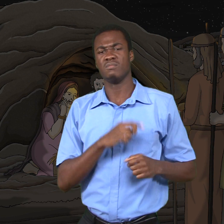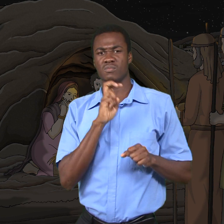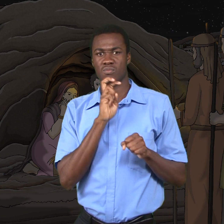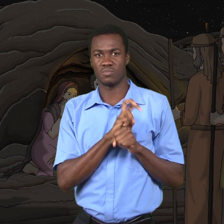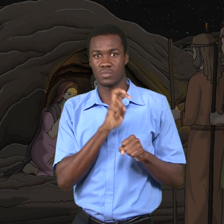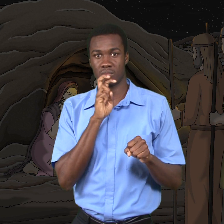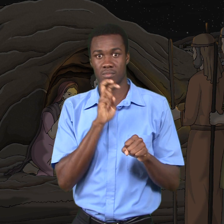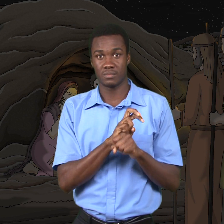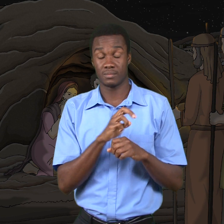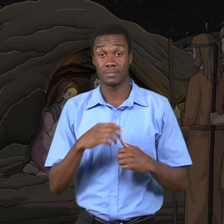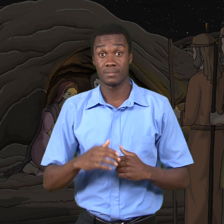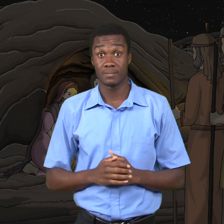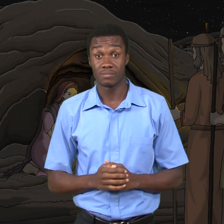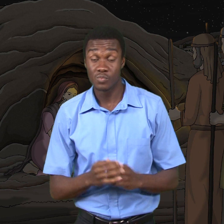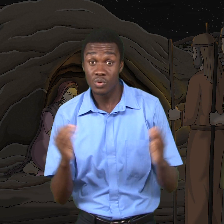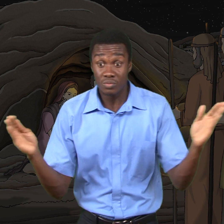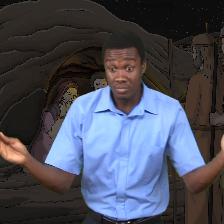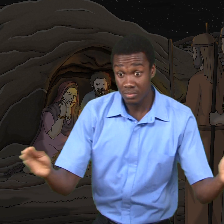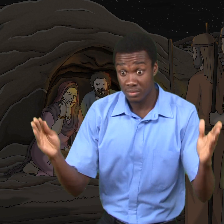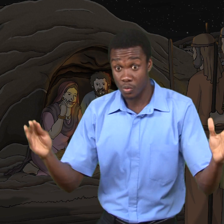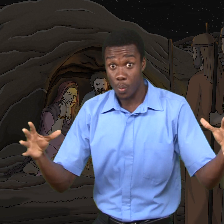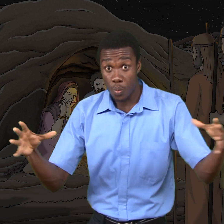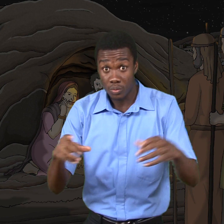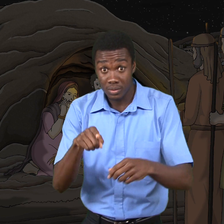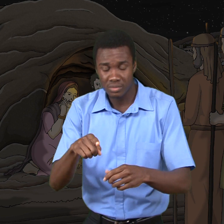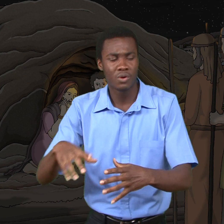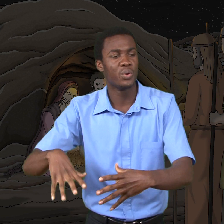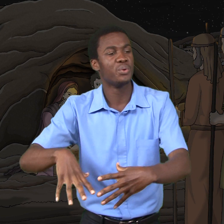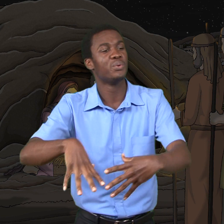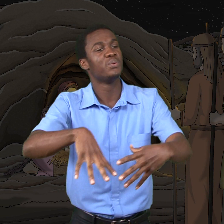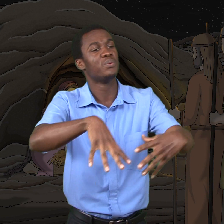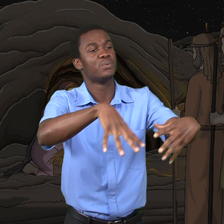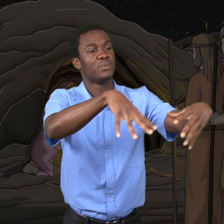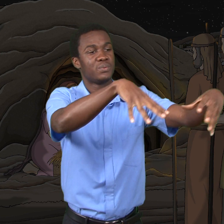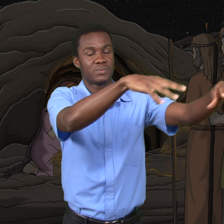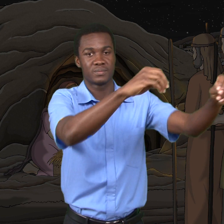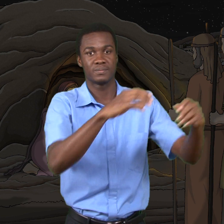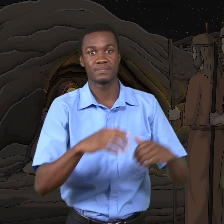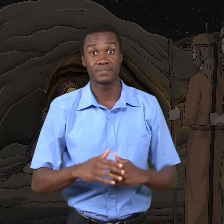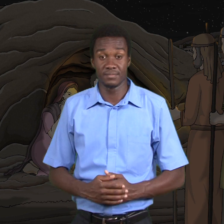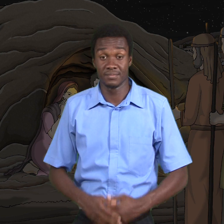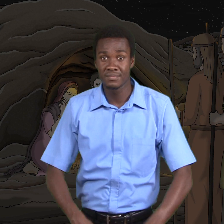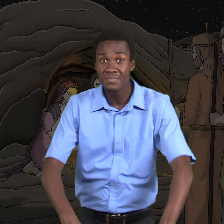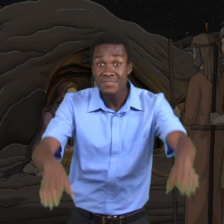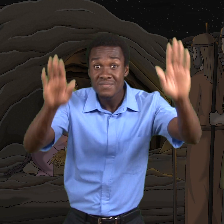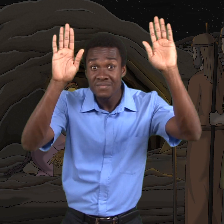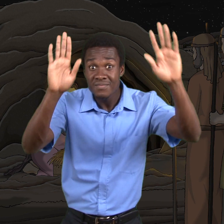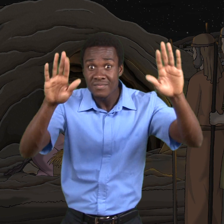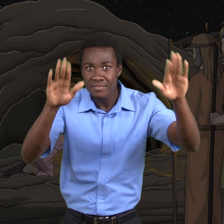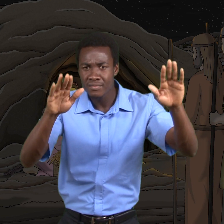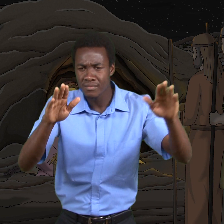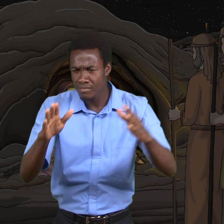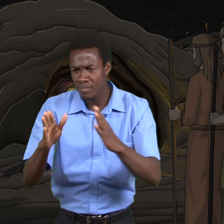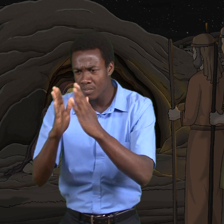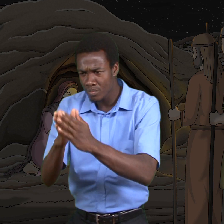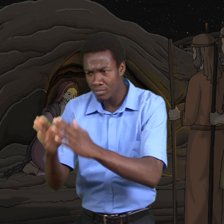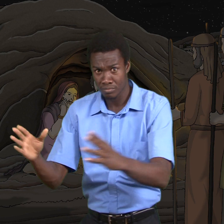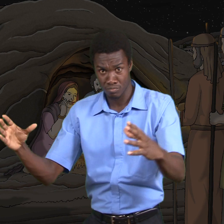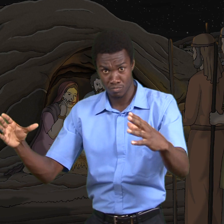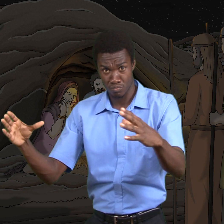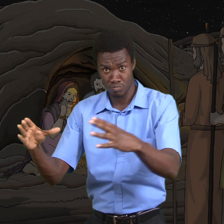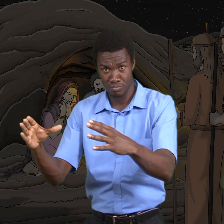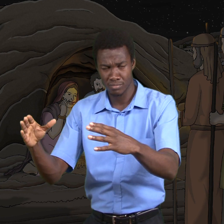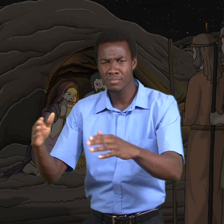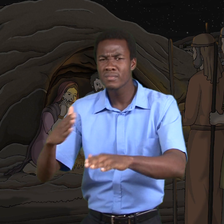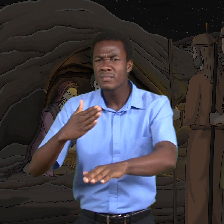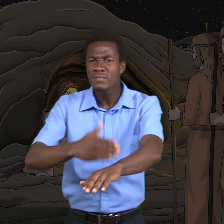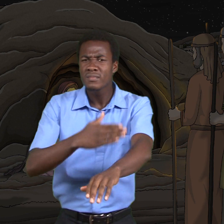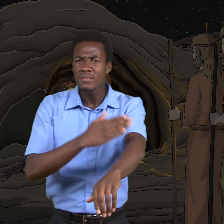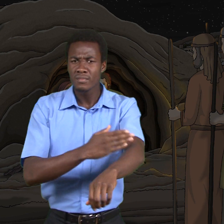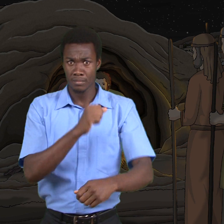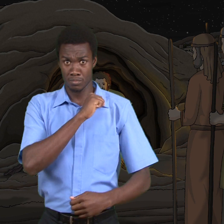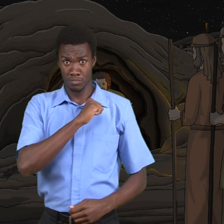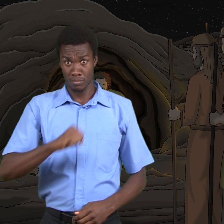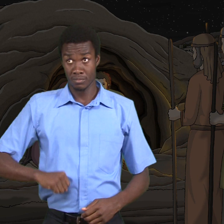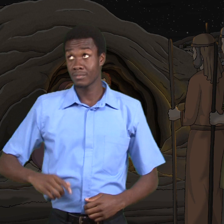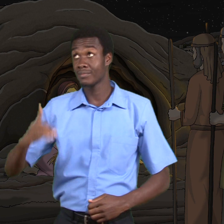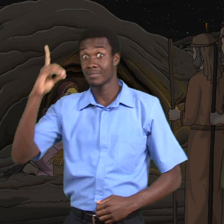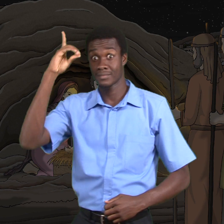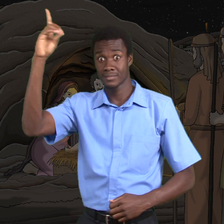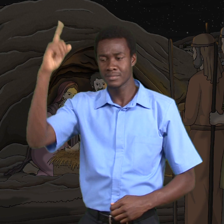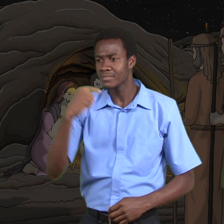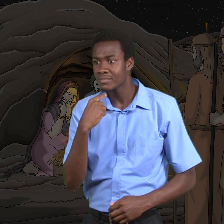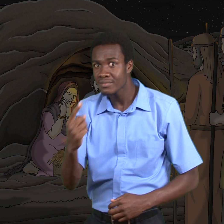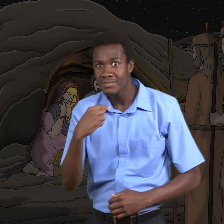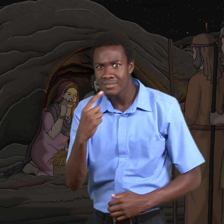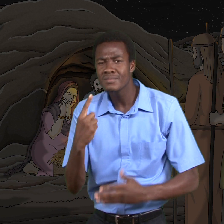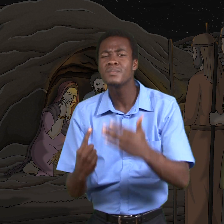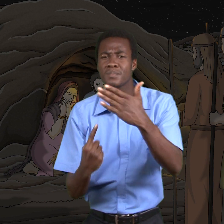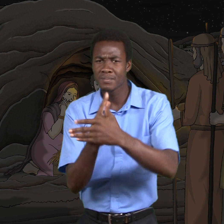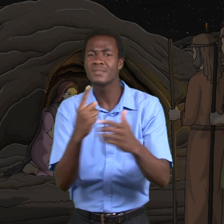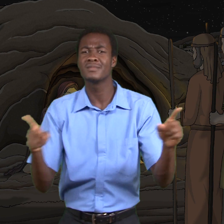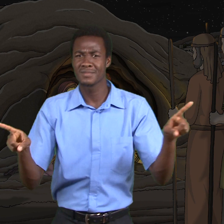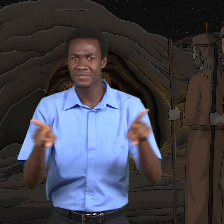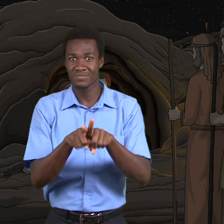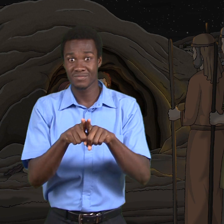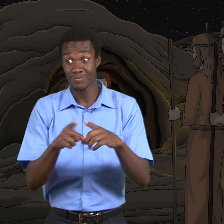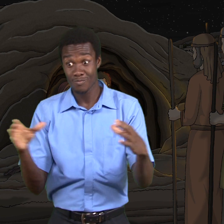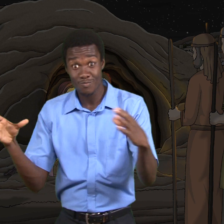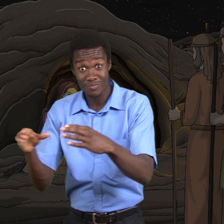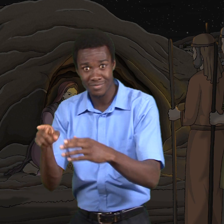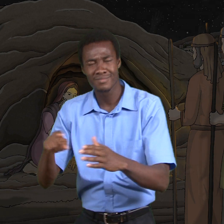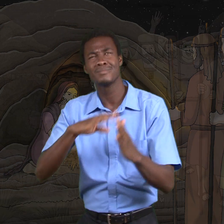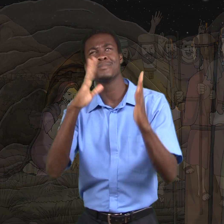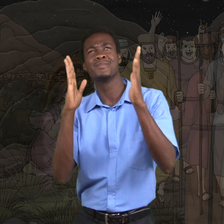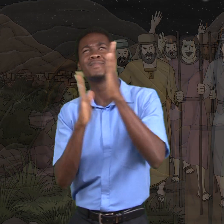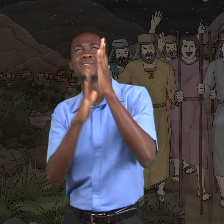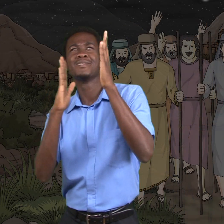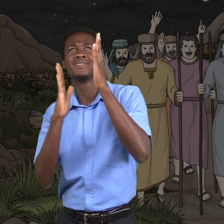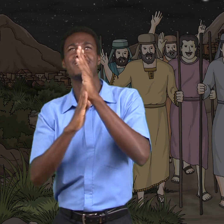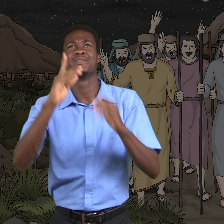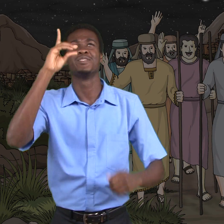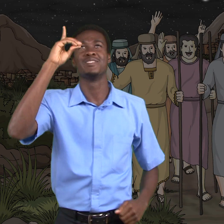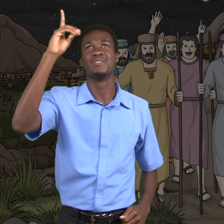But Mary treasured up all these things and pondered them in her heart.